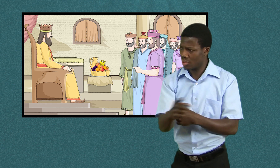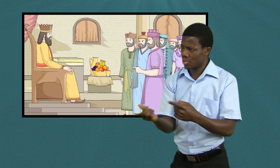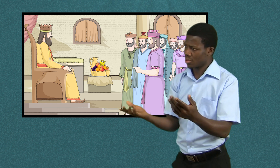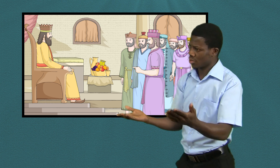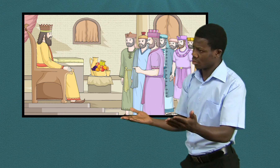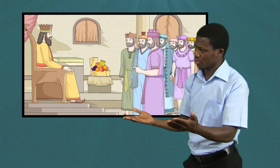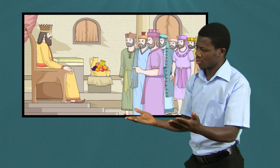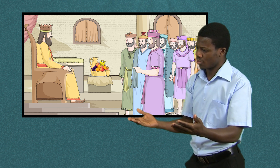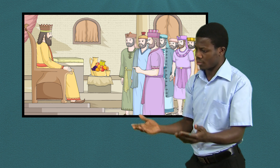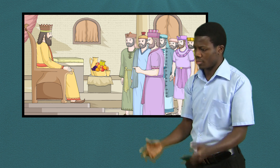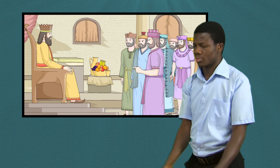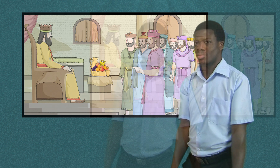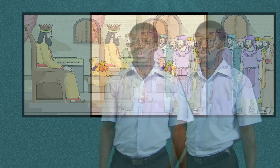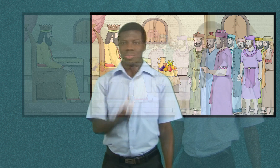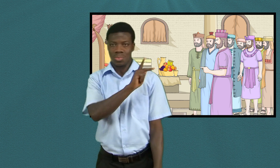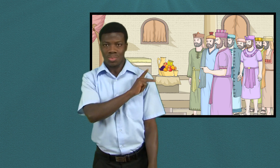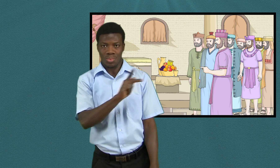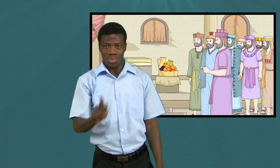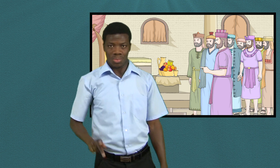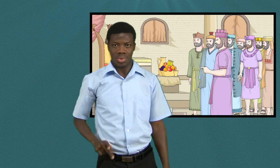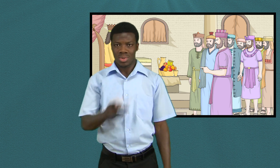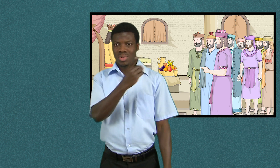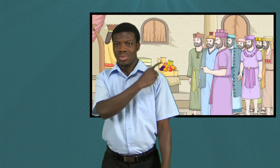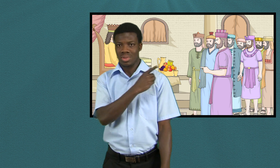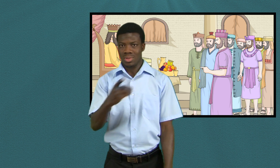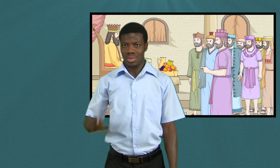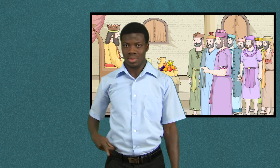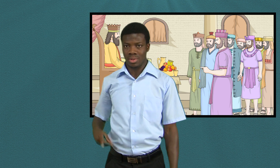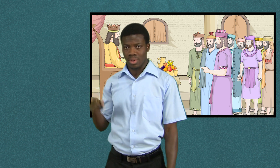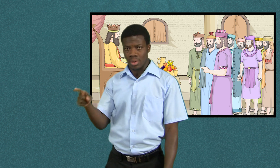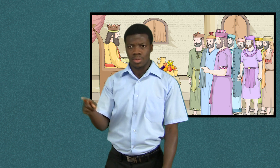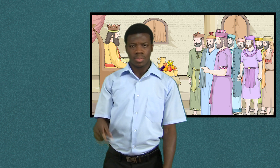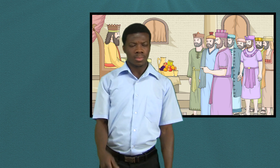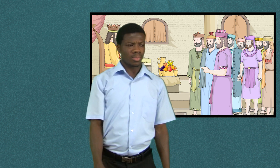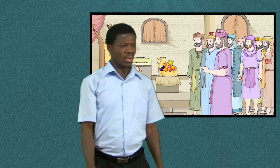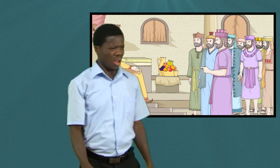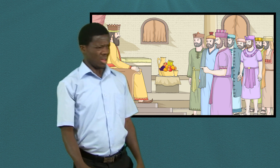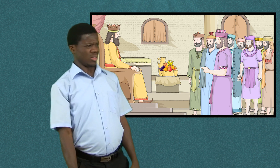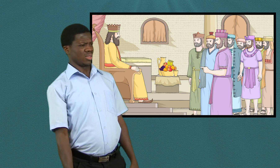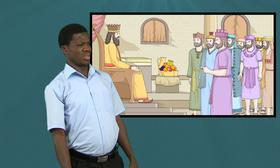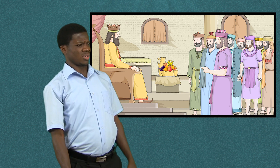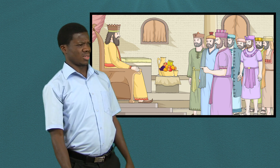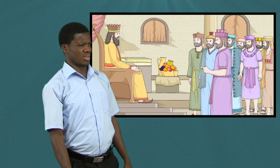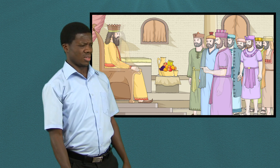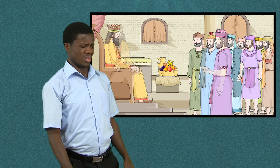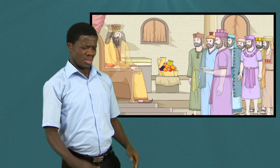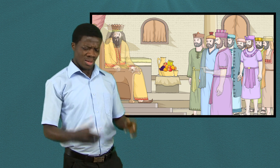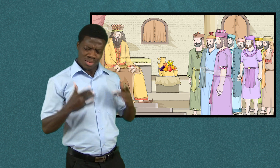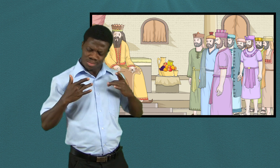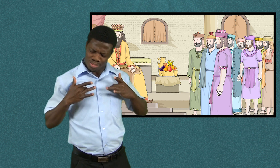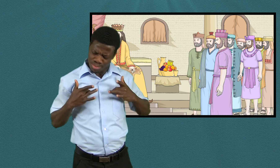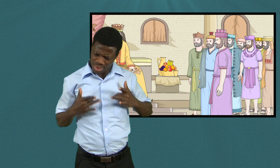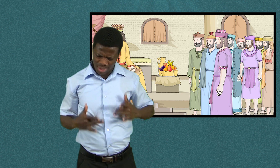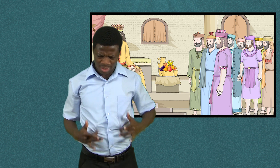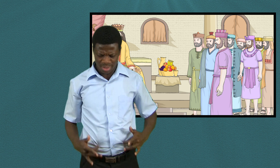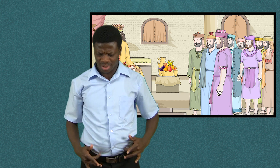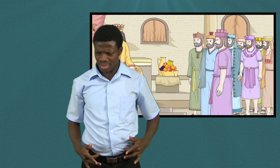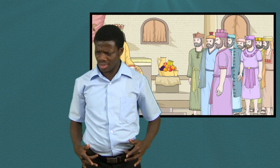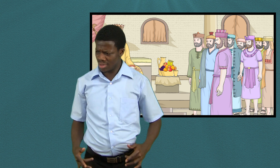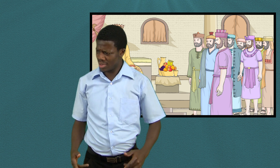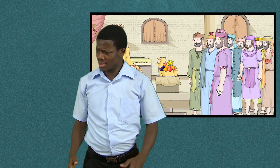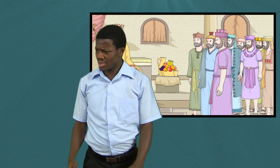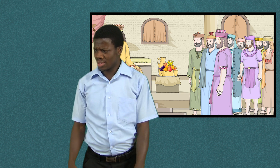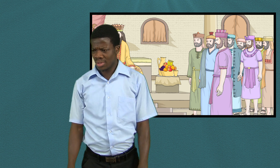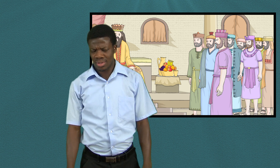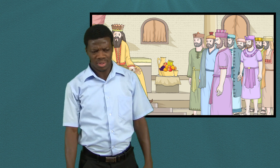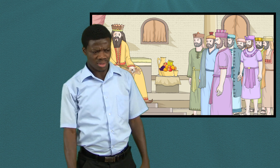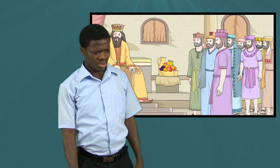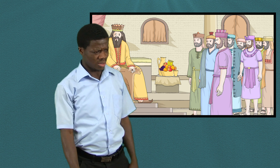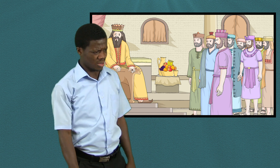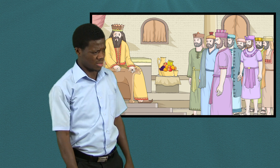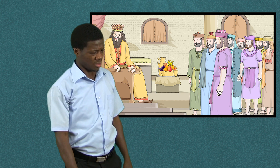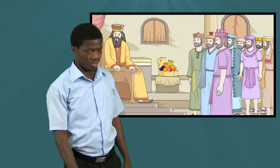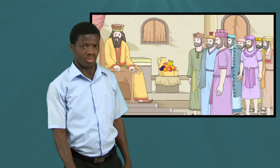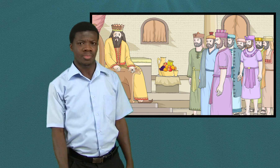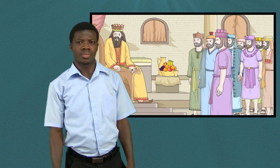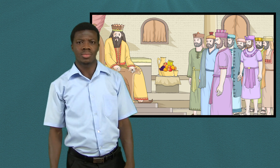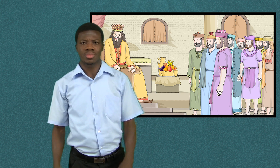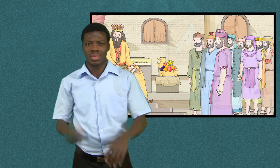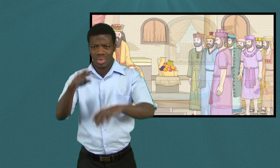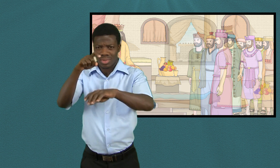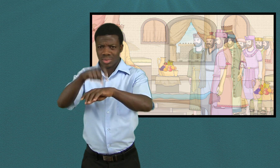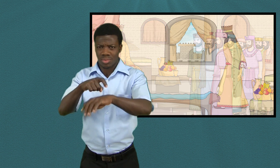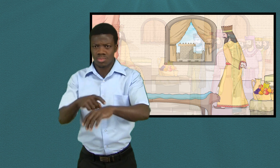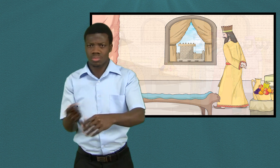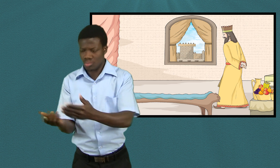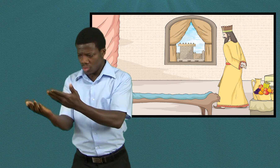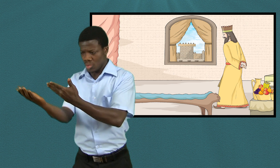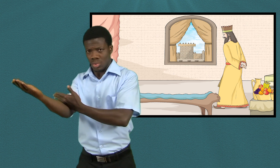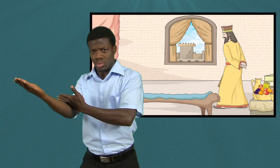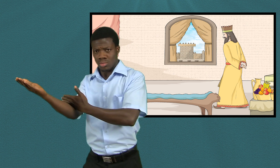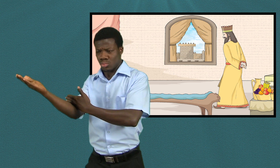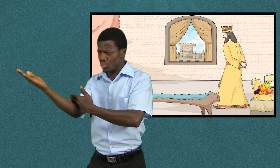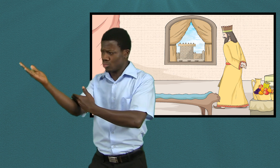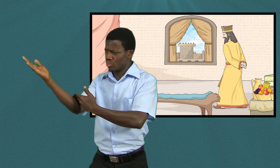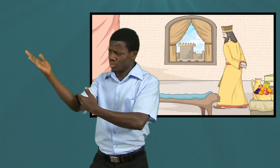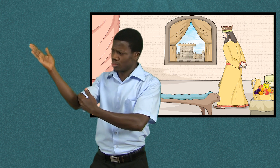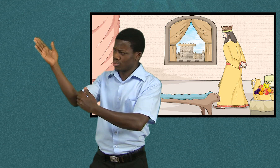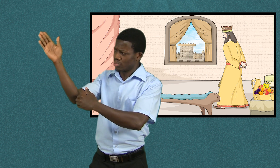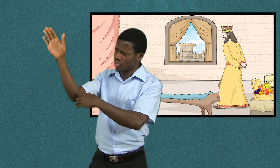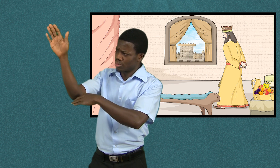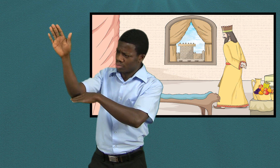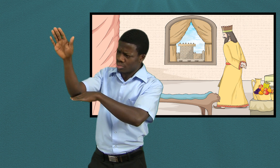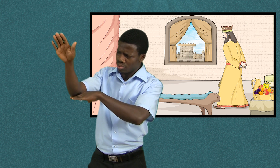He still makes his petition three times a day.”